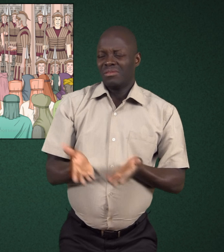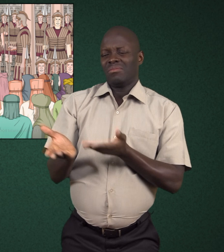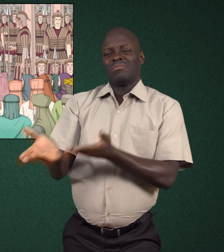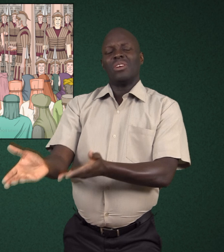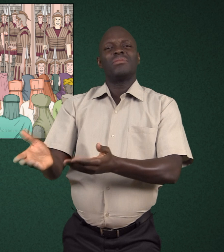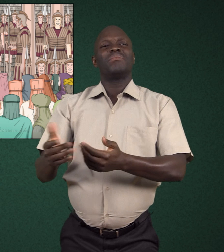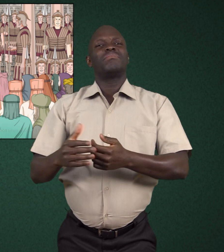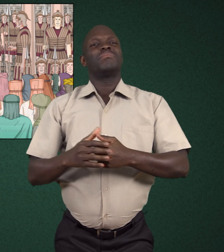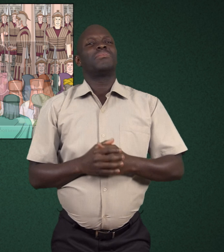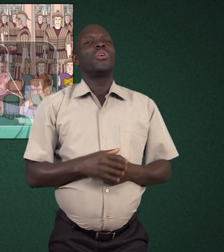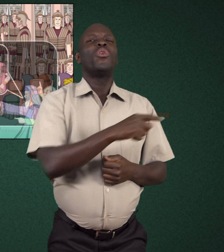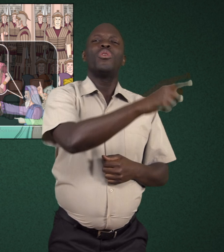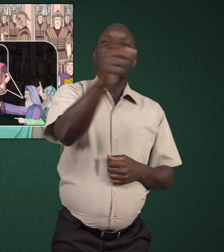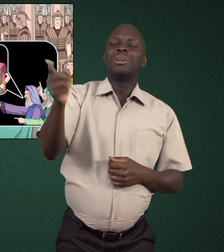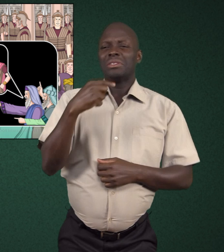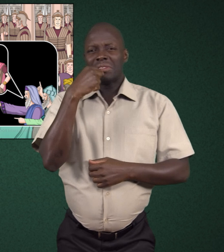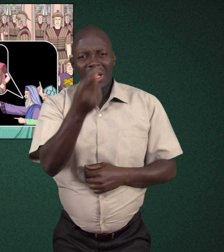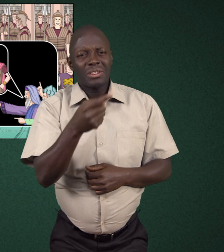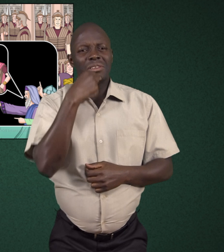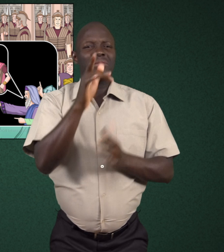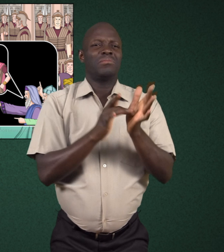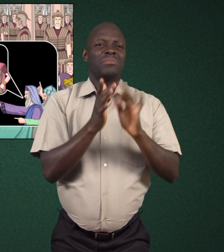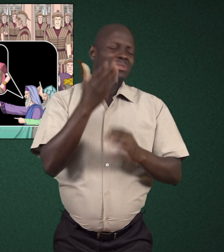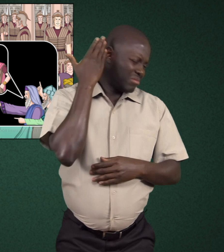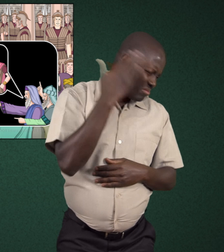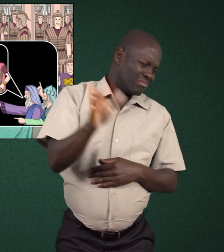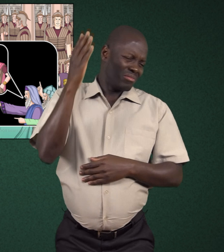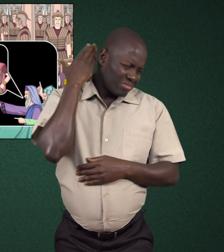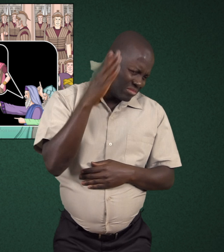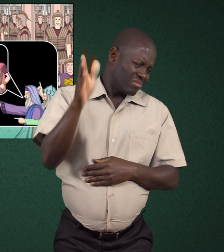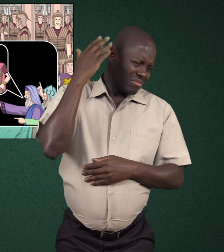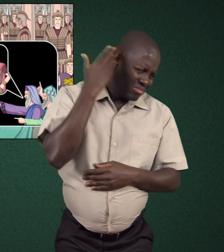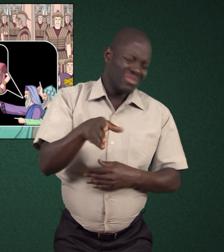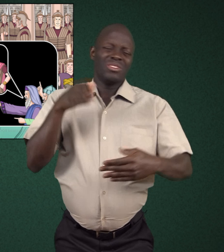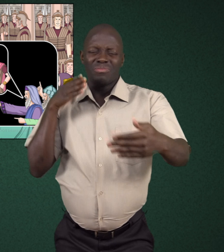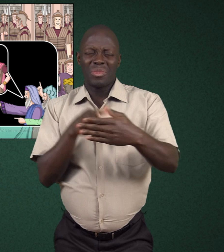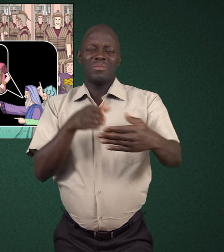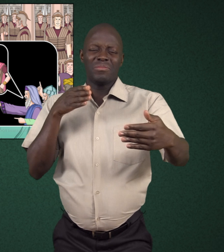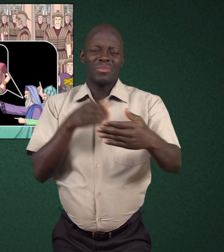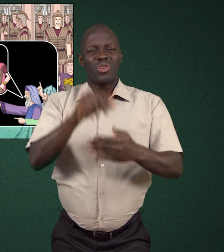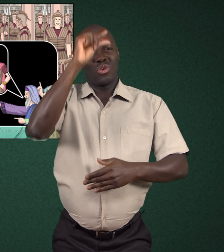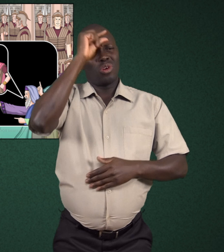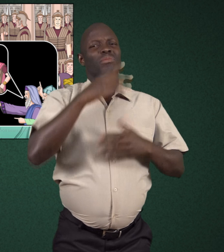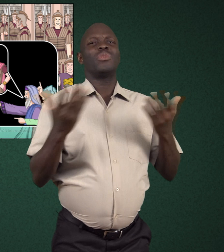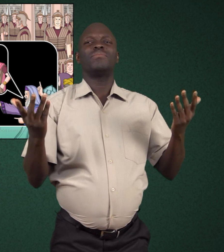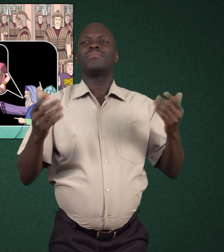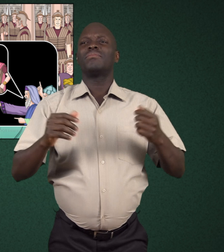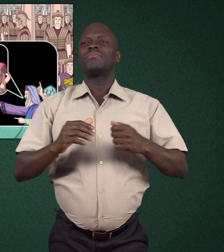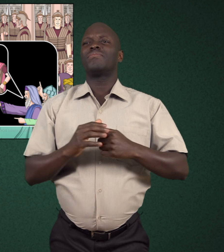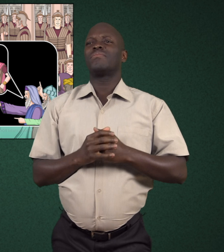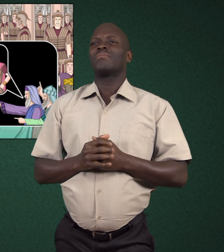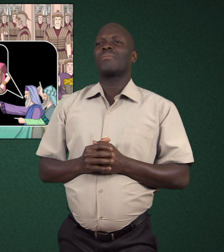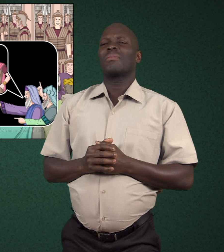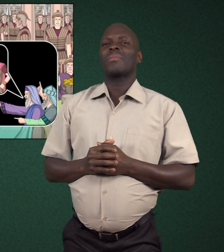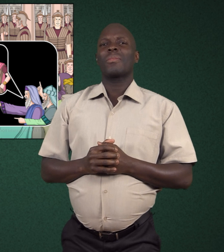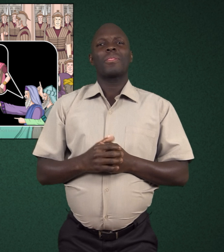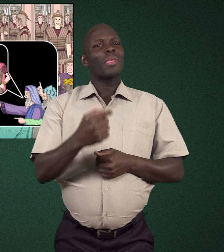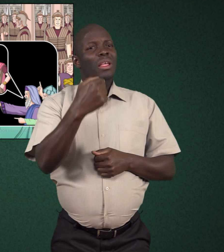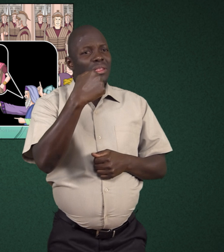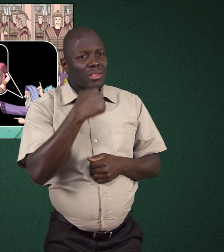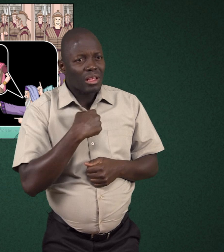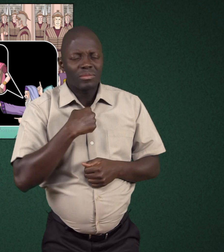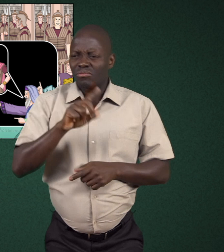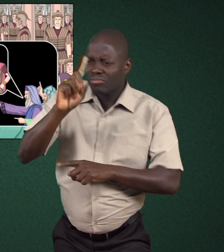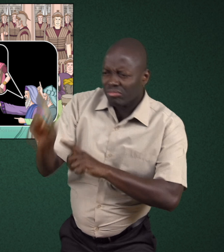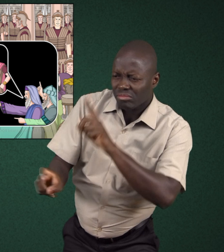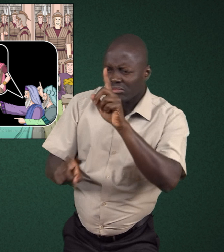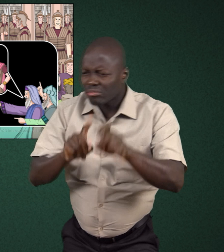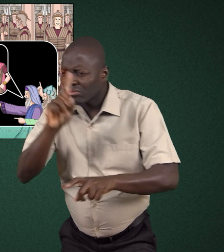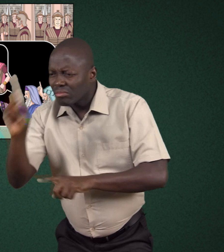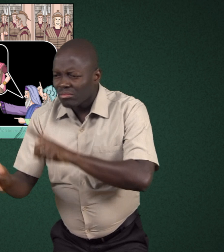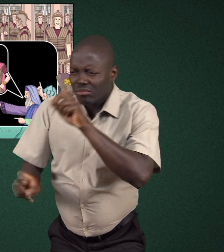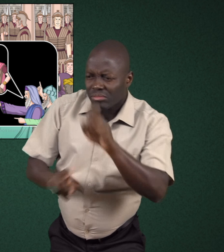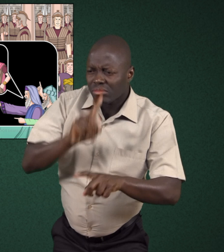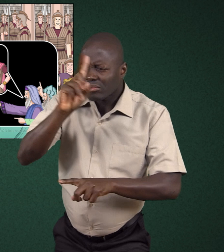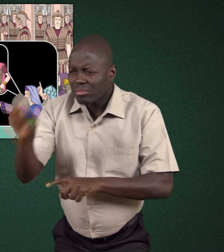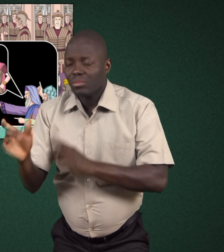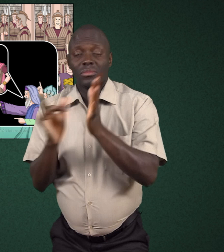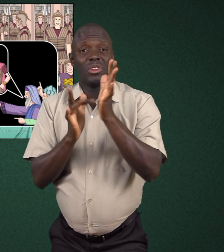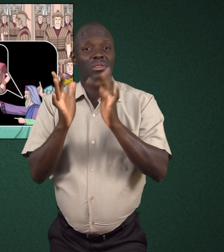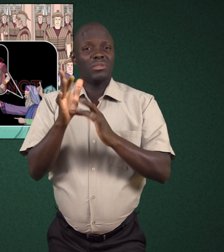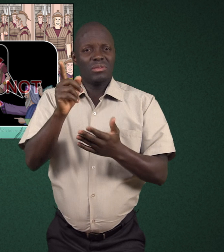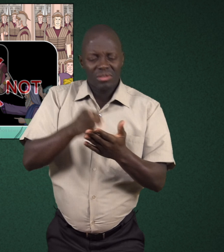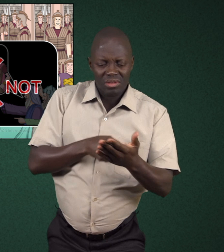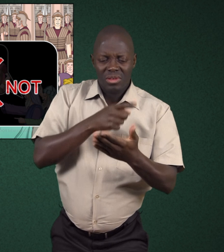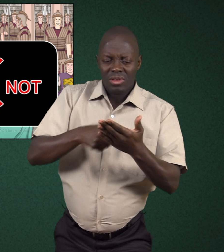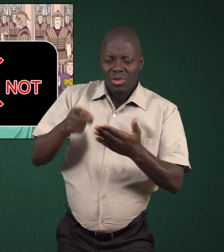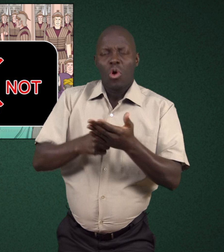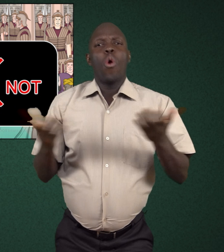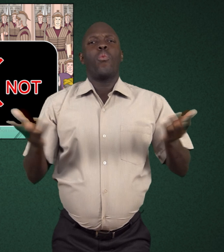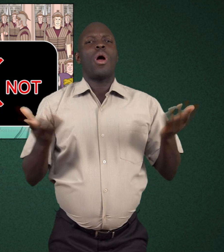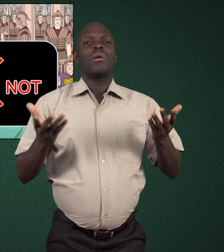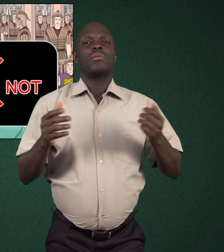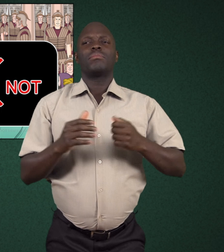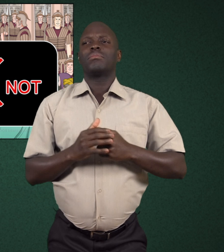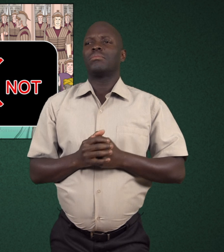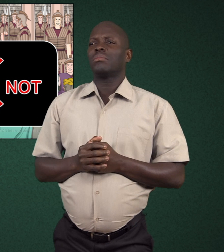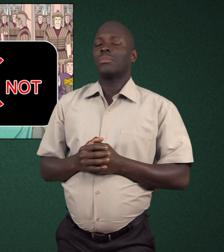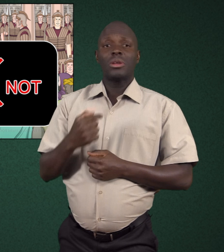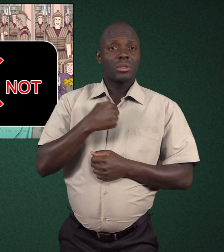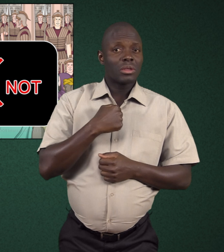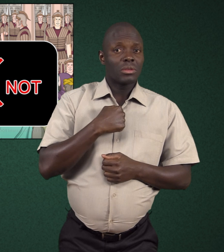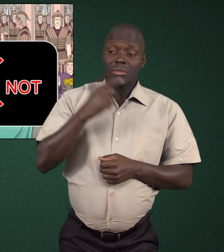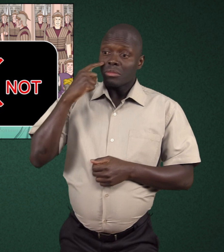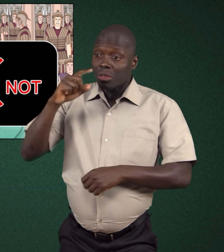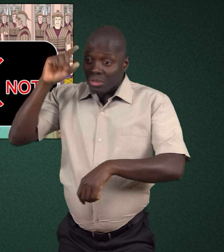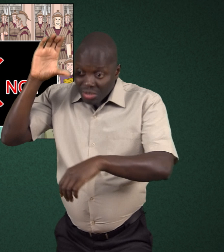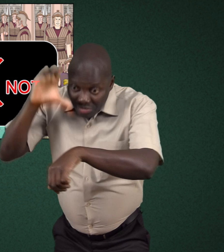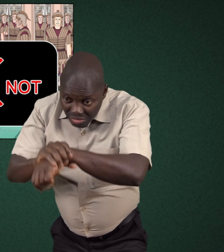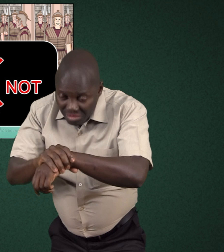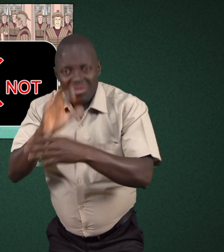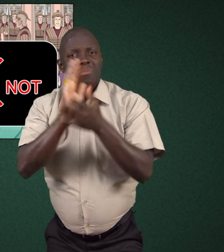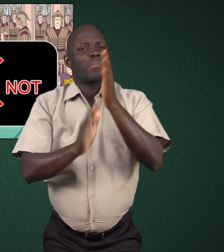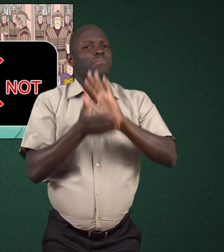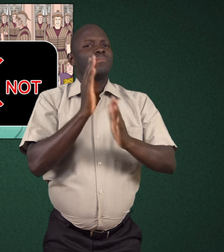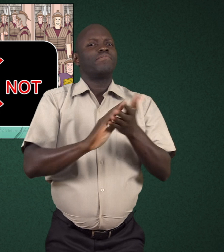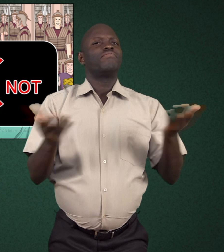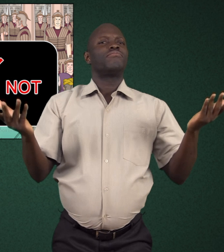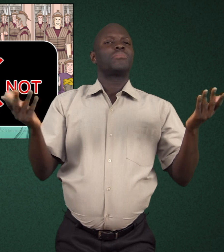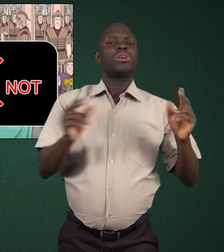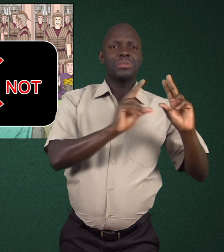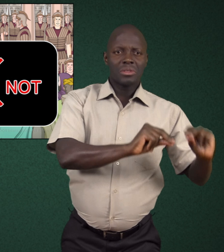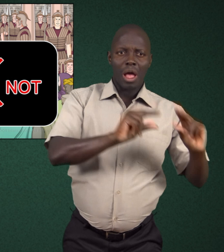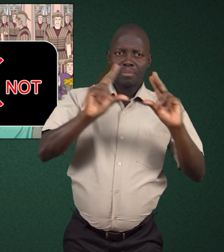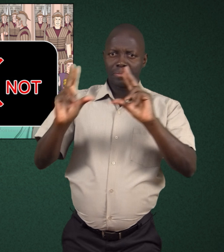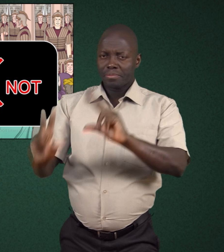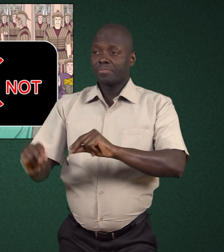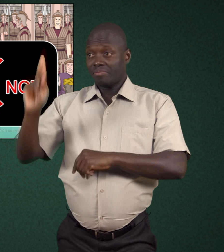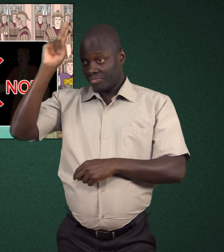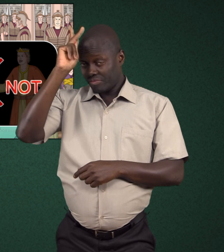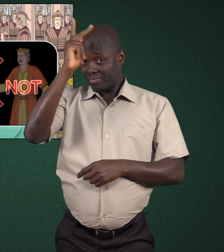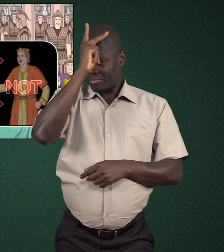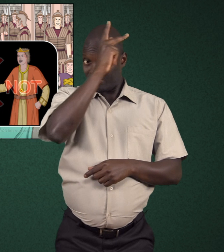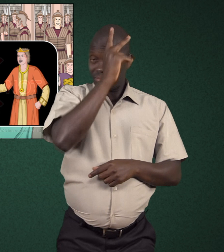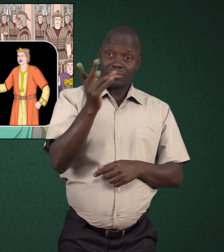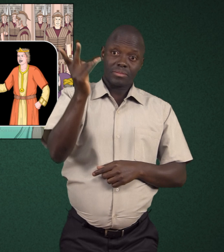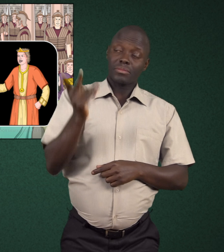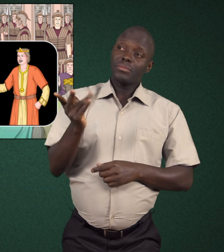I have examined Him here in your presence and found Him not guilty of your charges against Him.